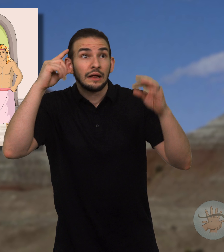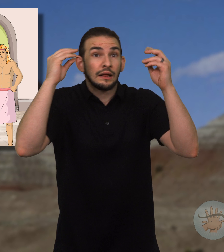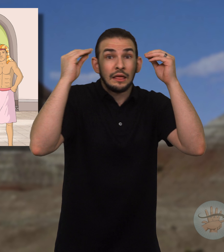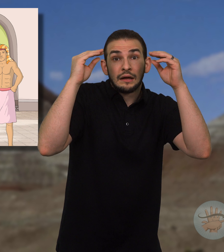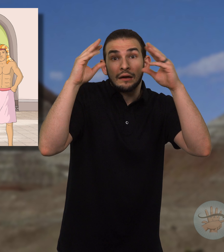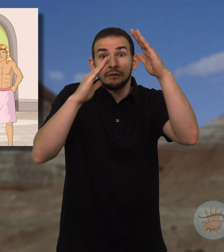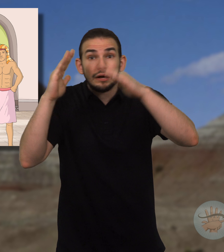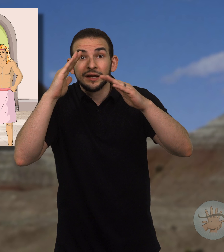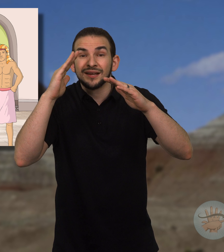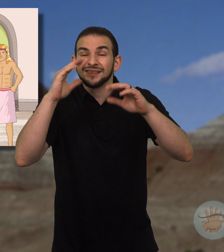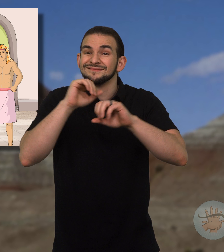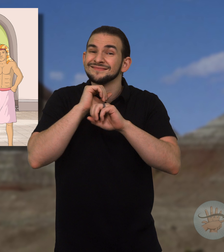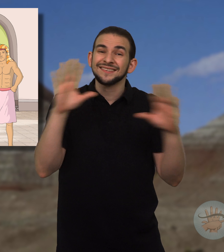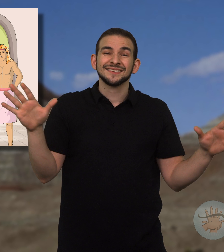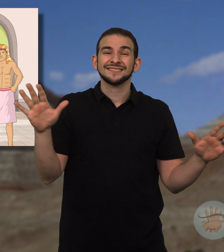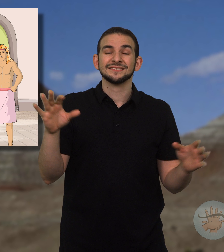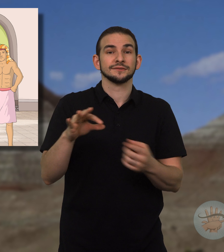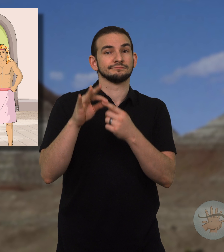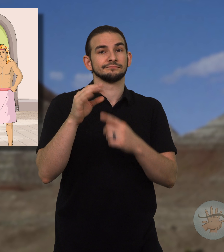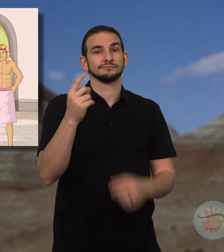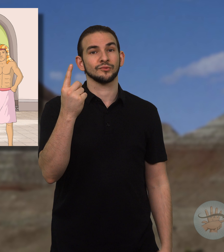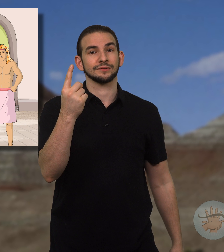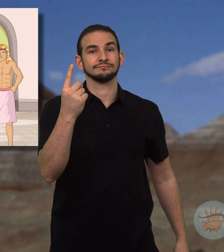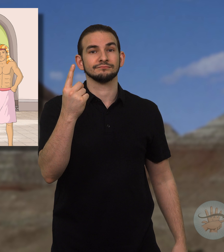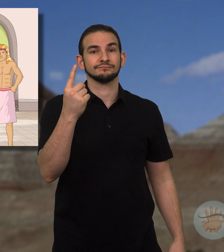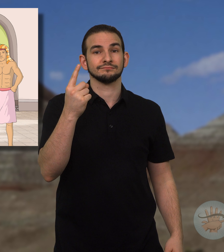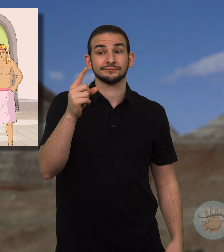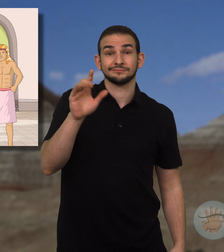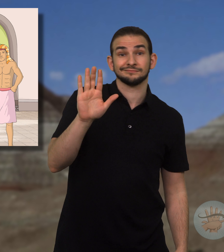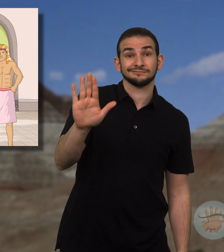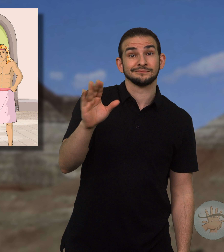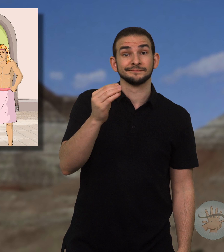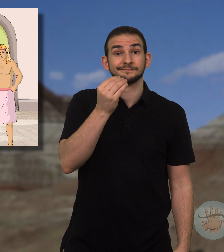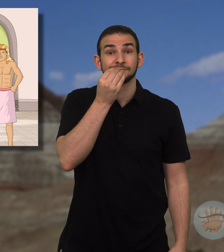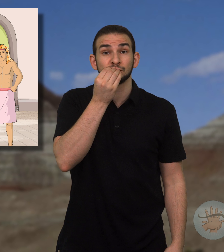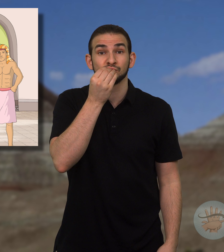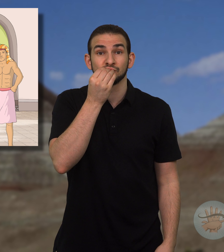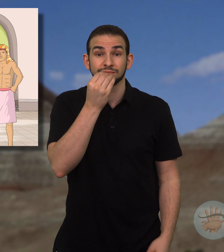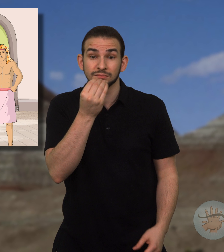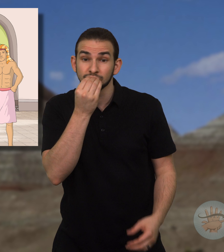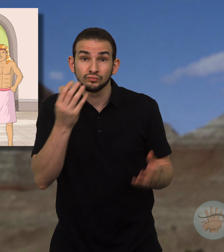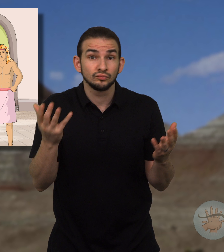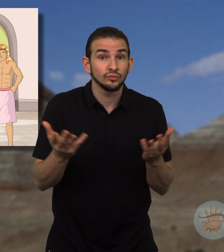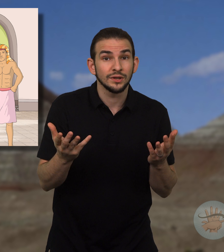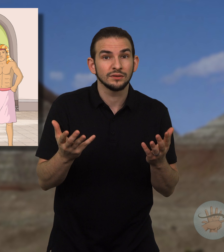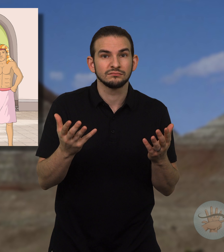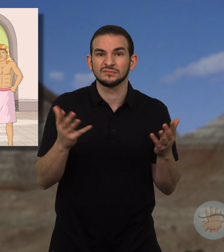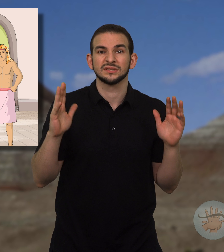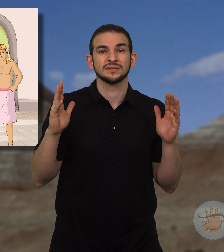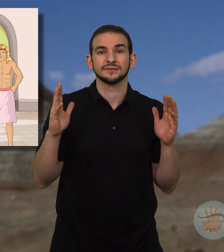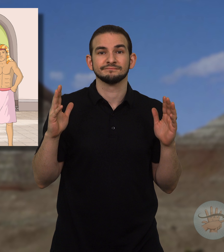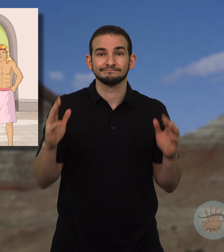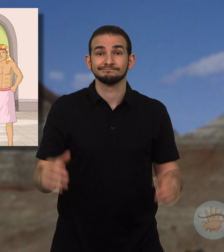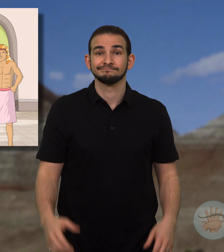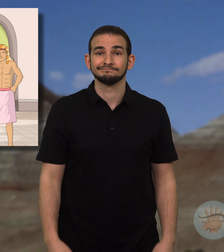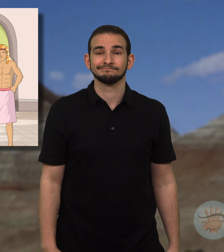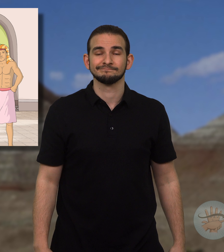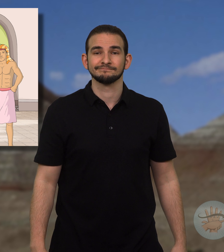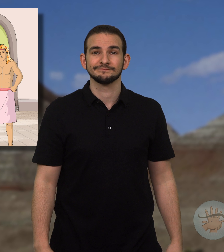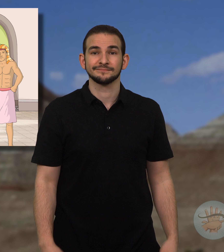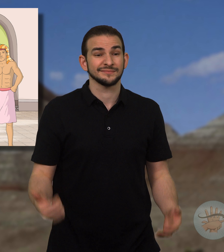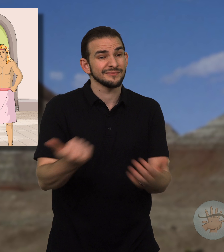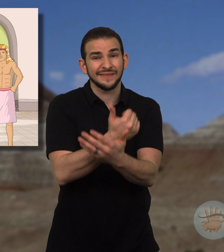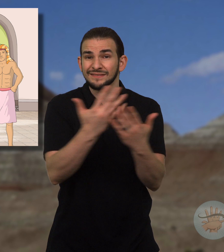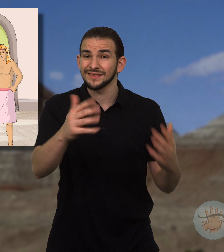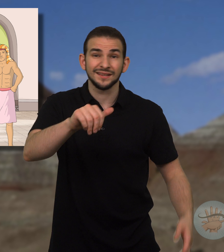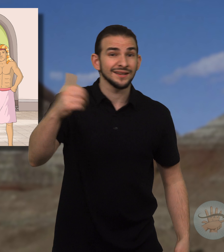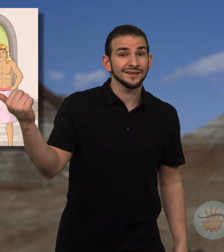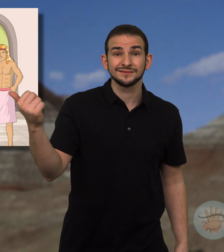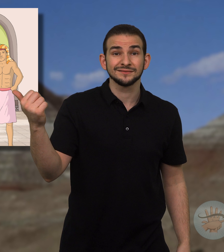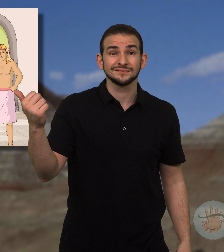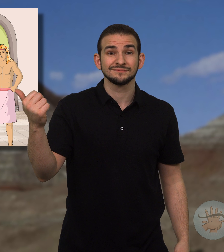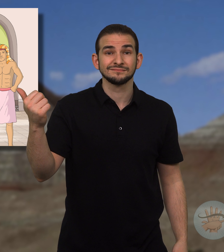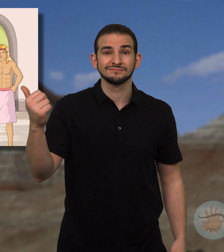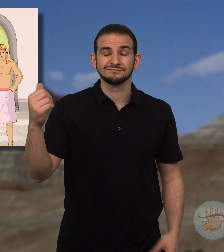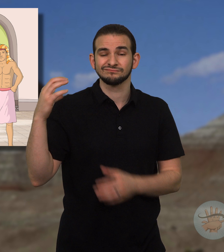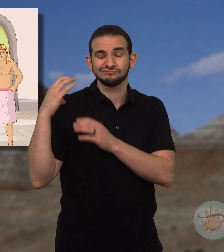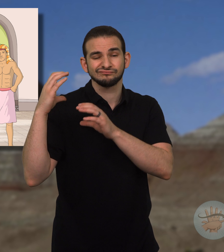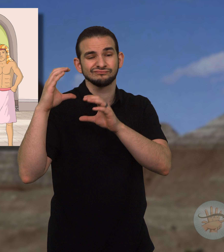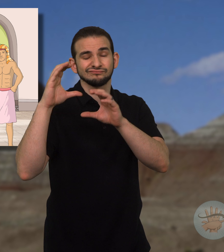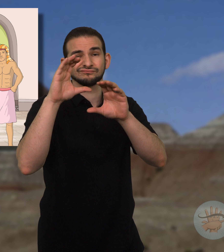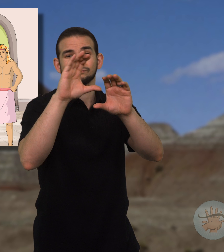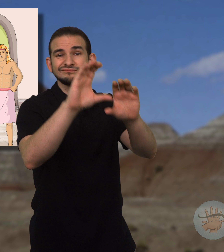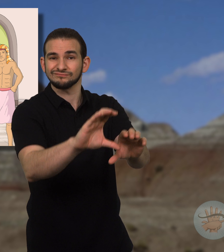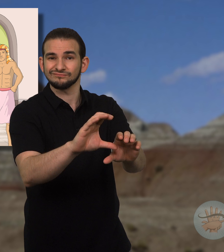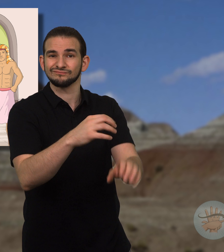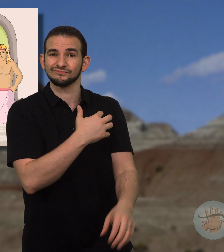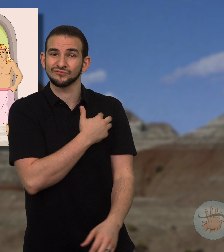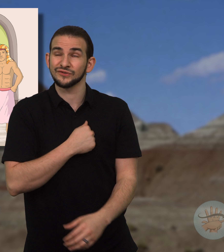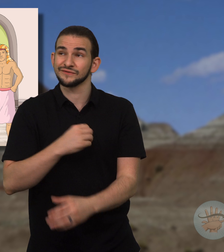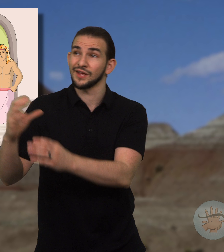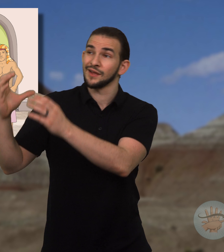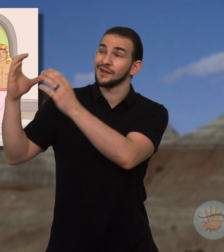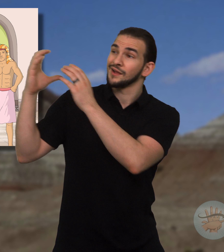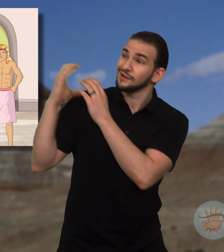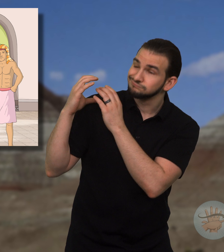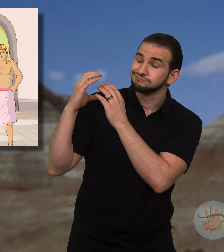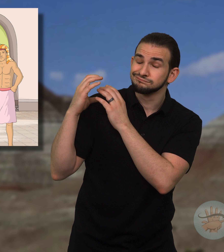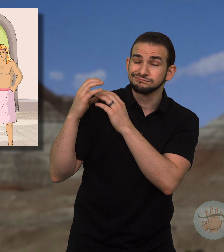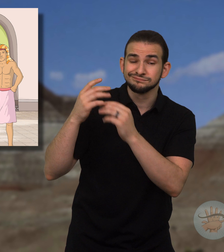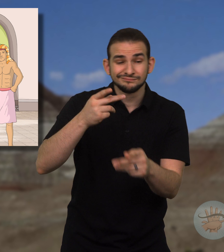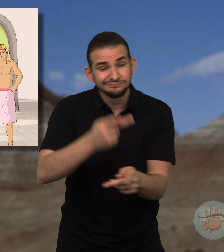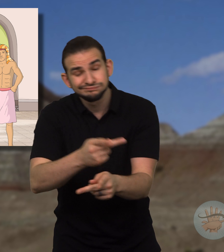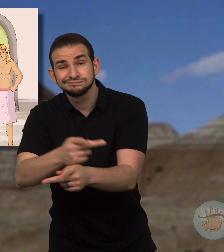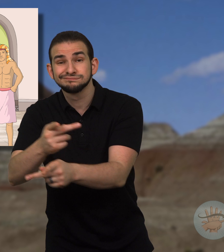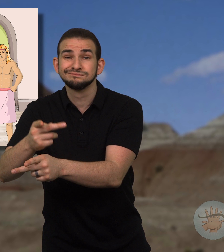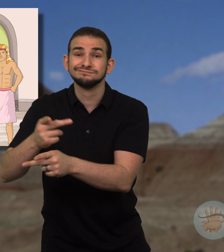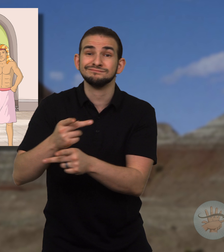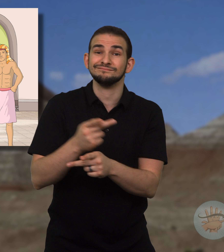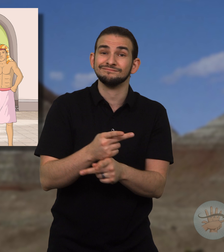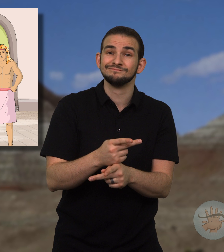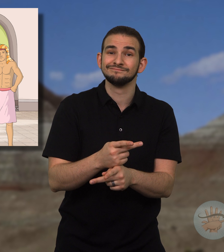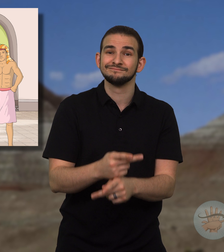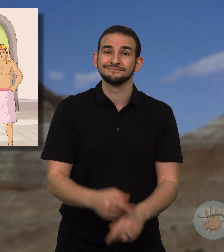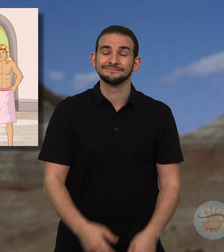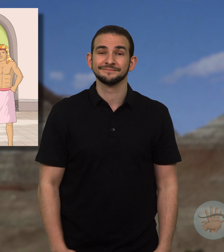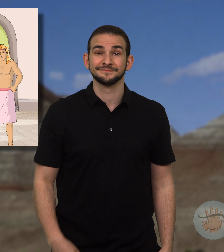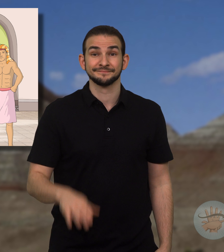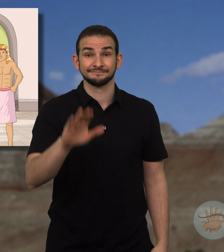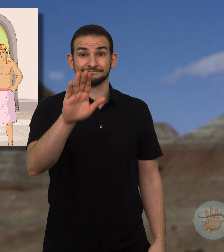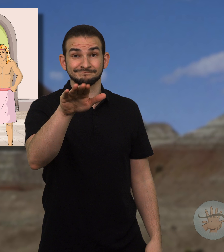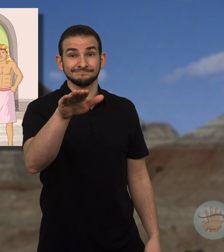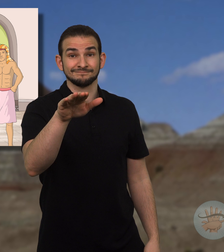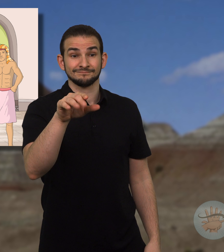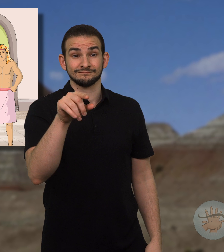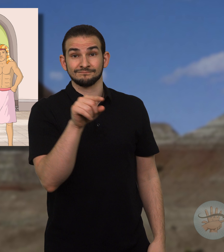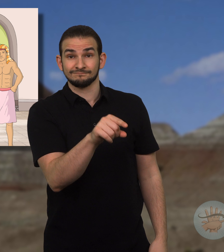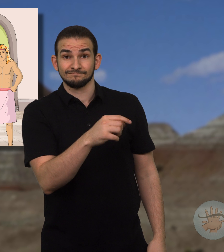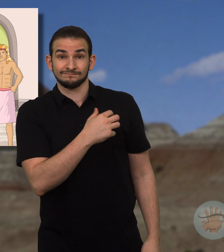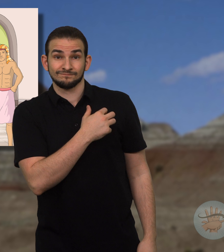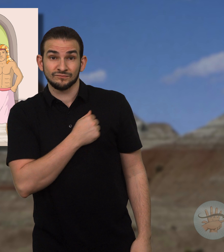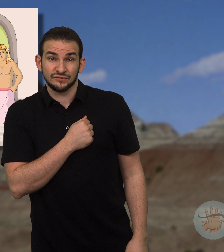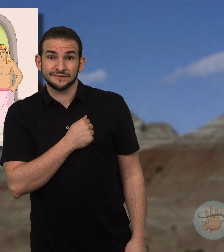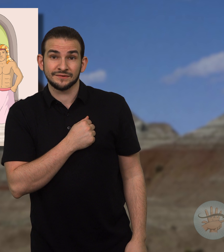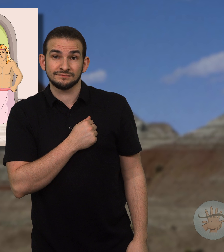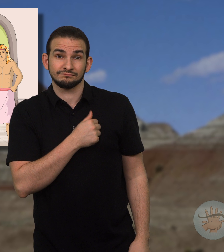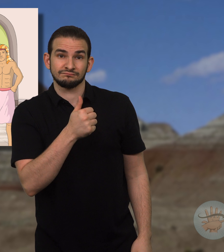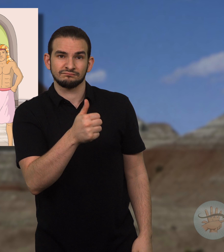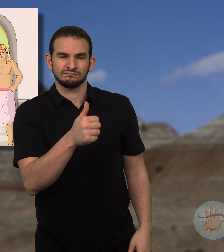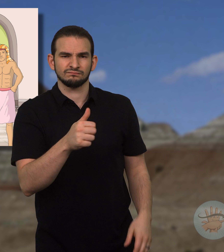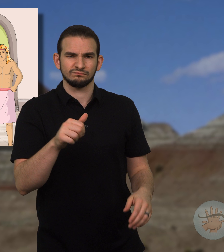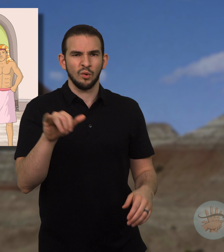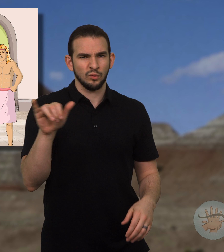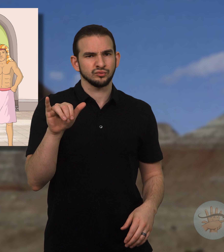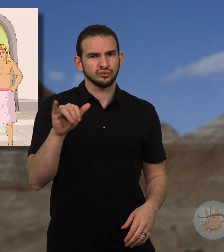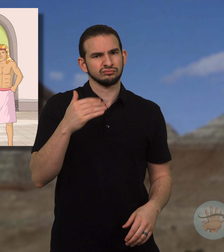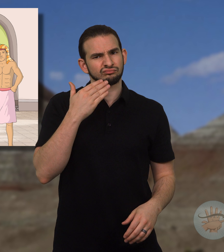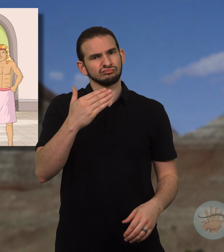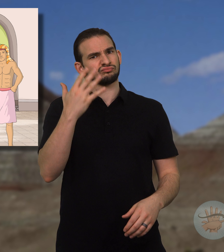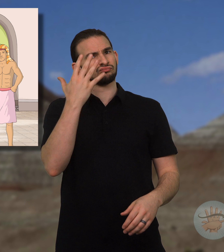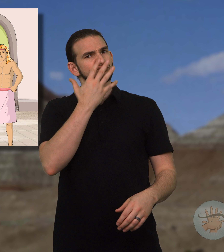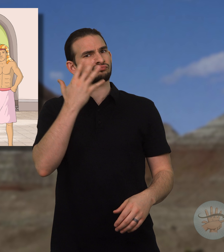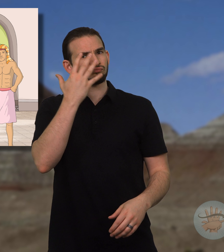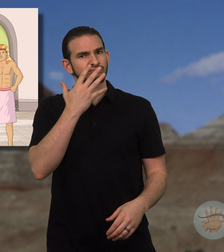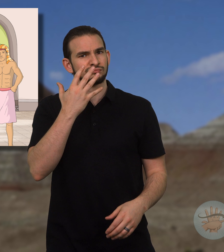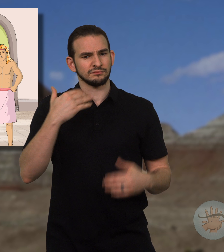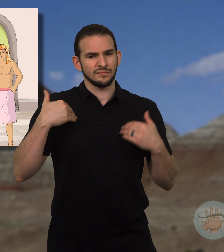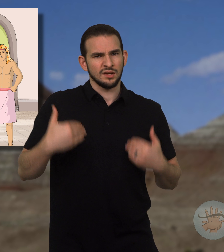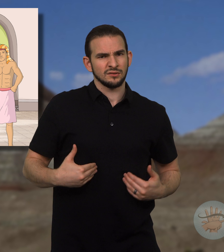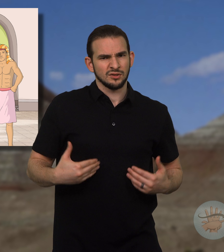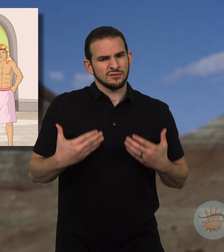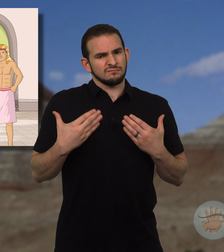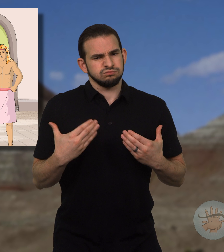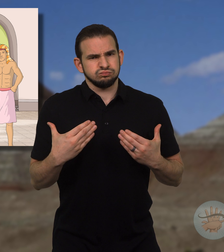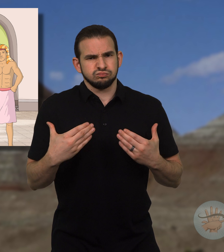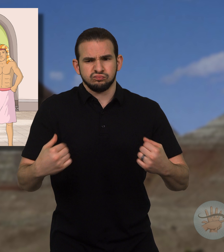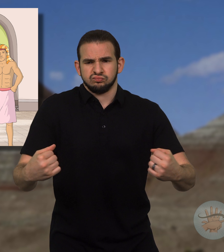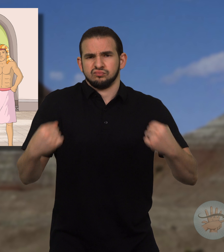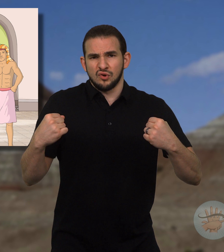he did not concern himself with anything except the food he ate.